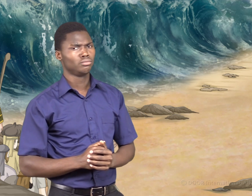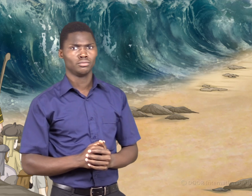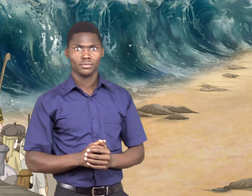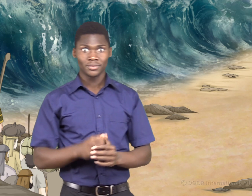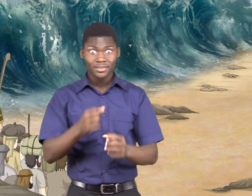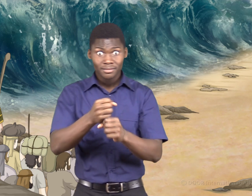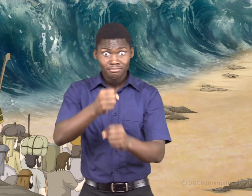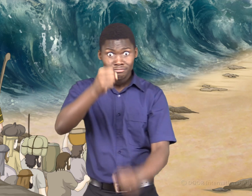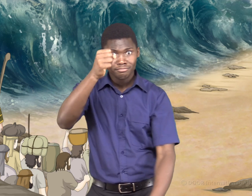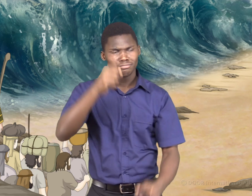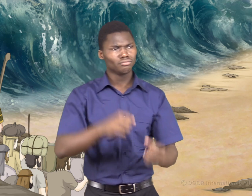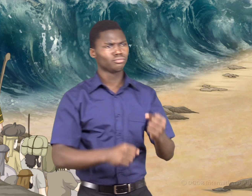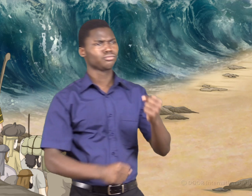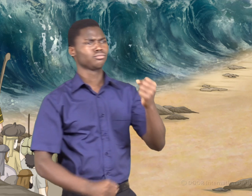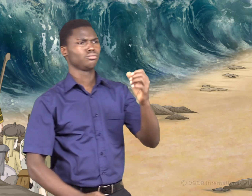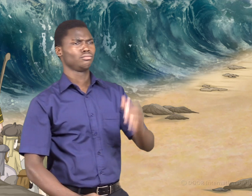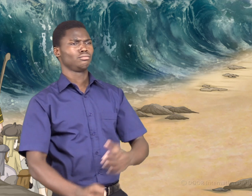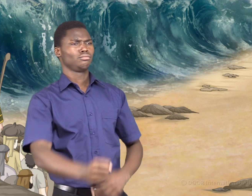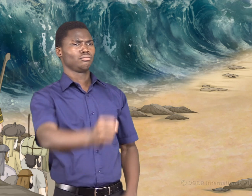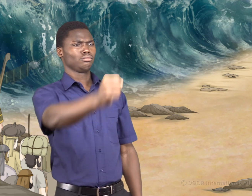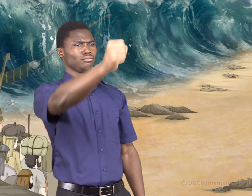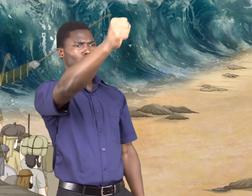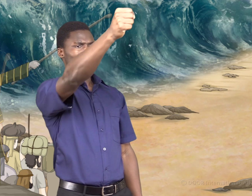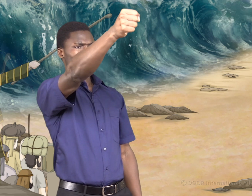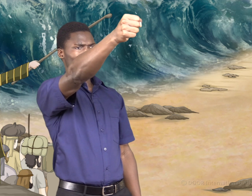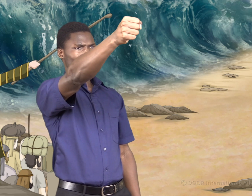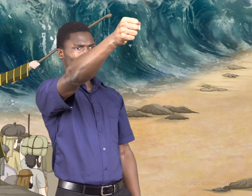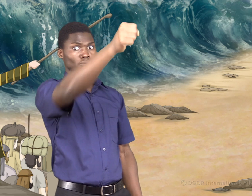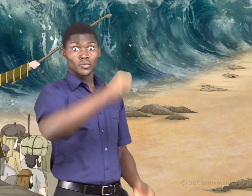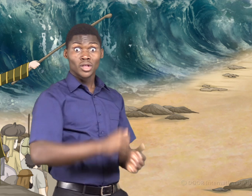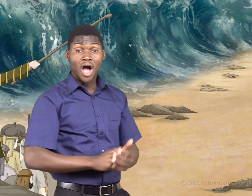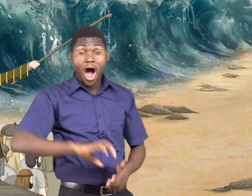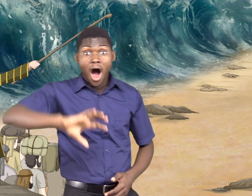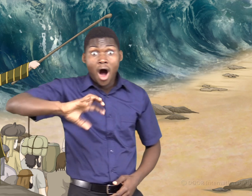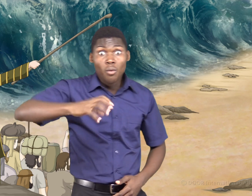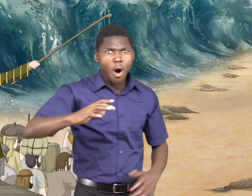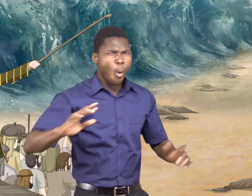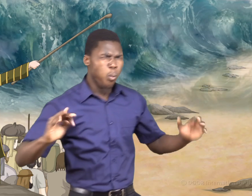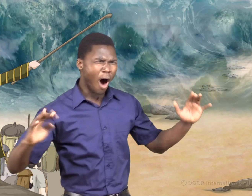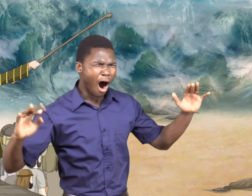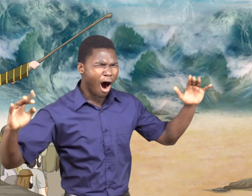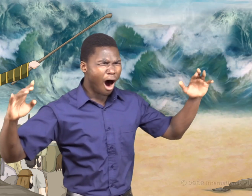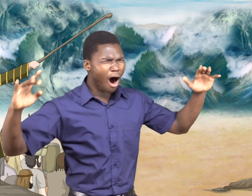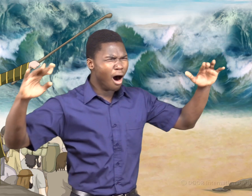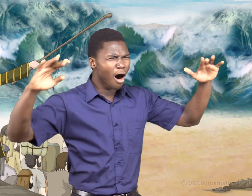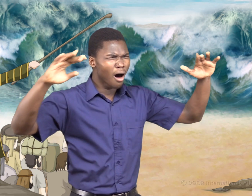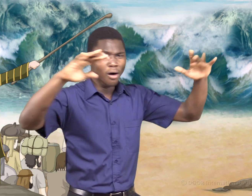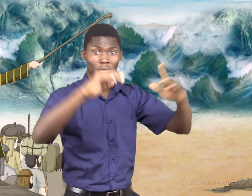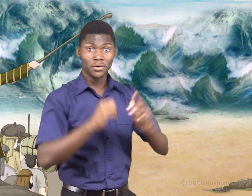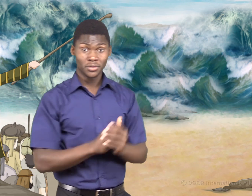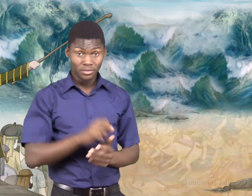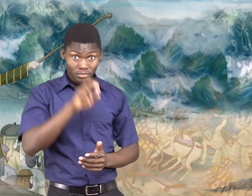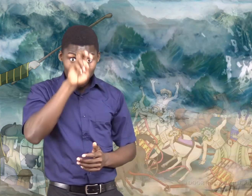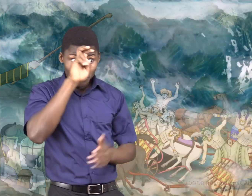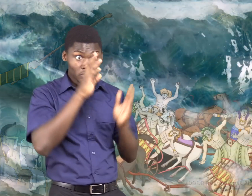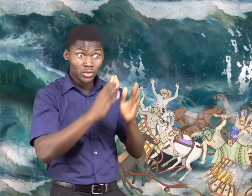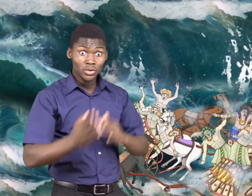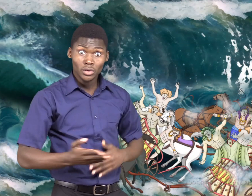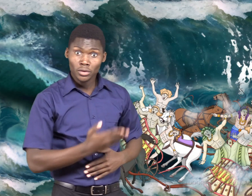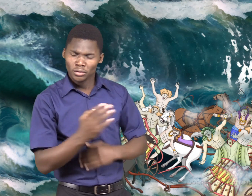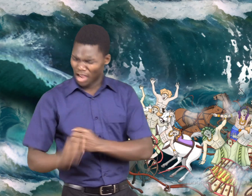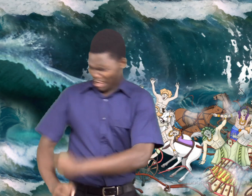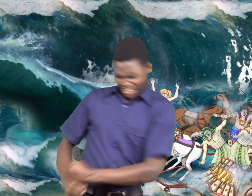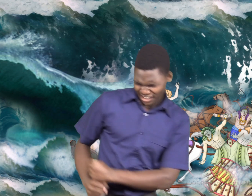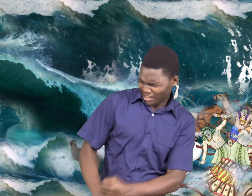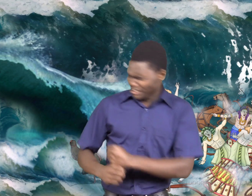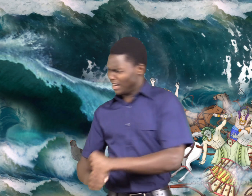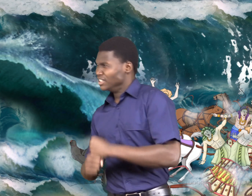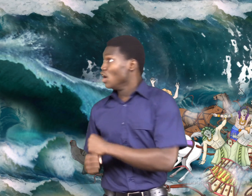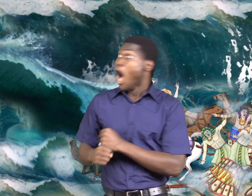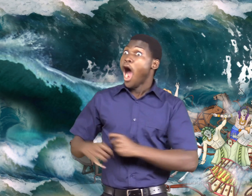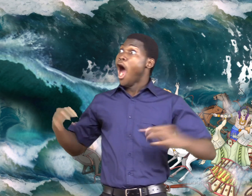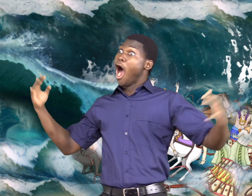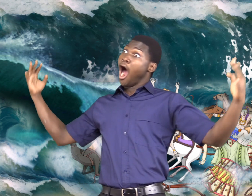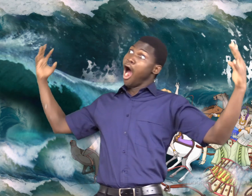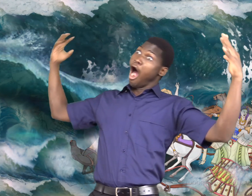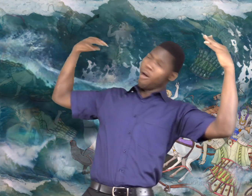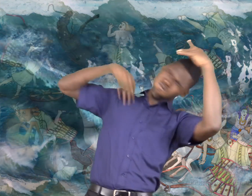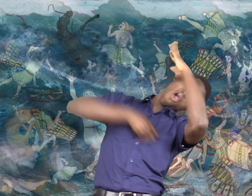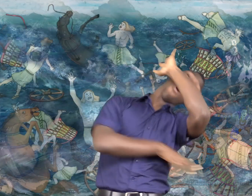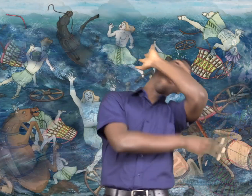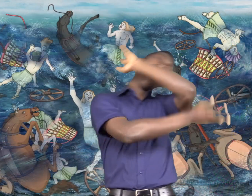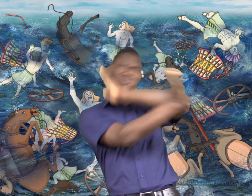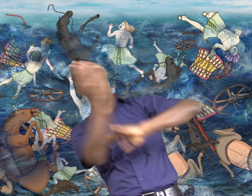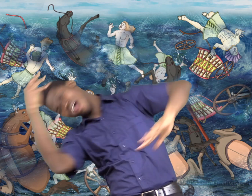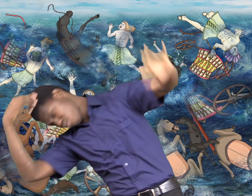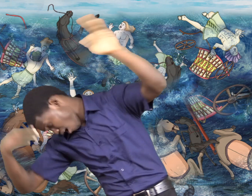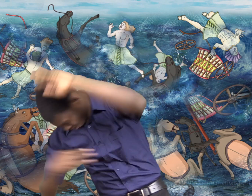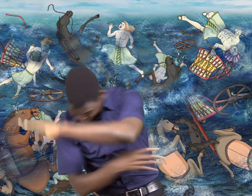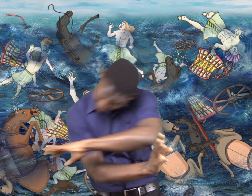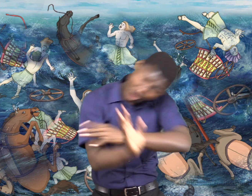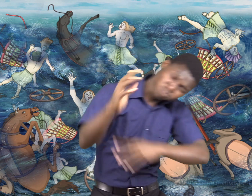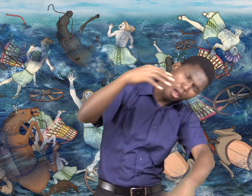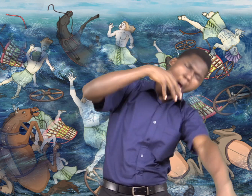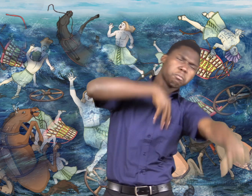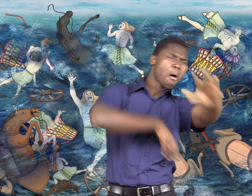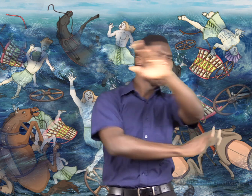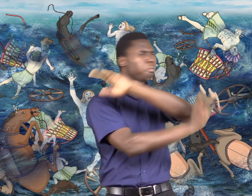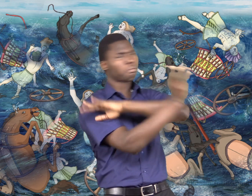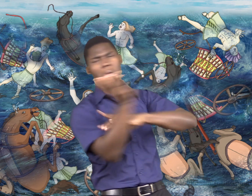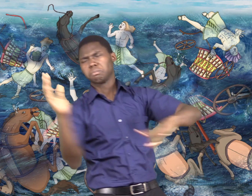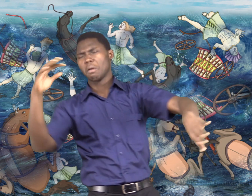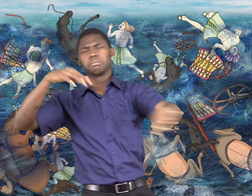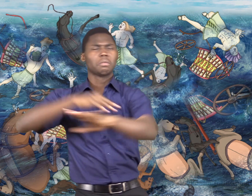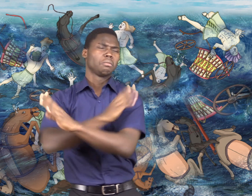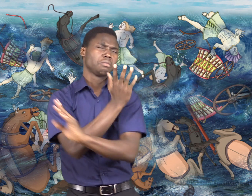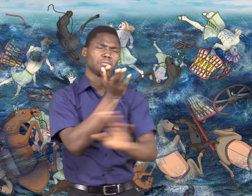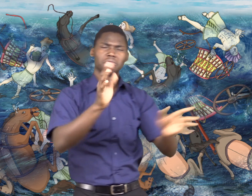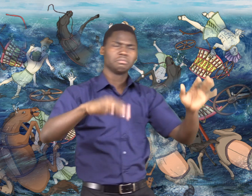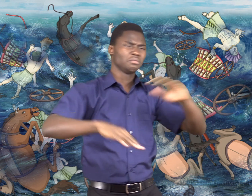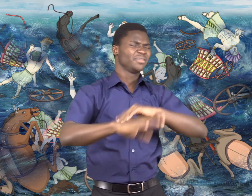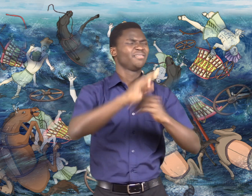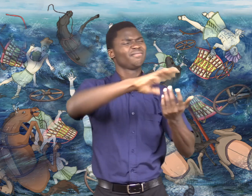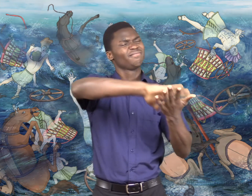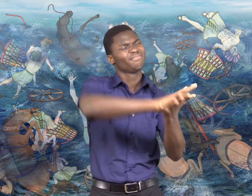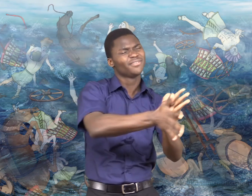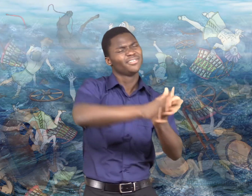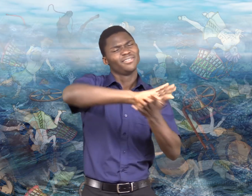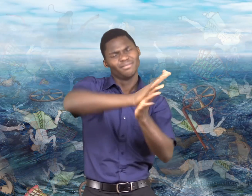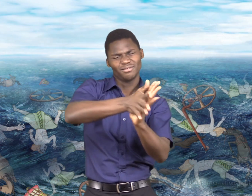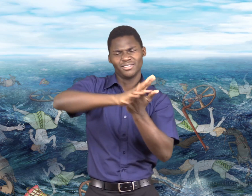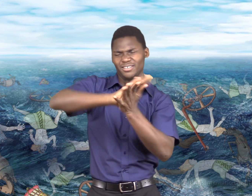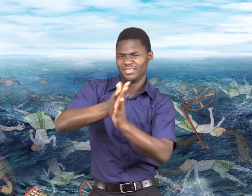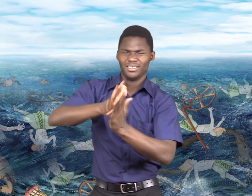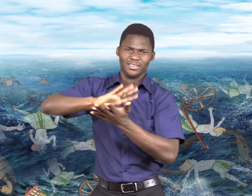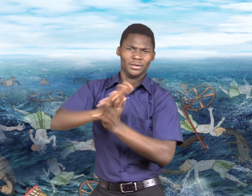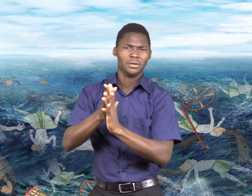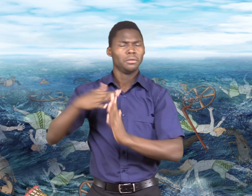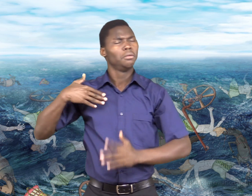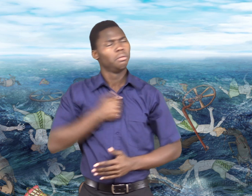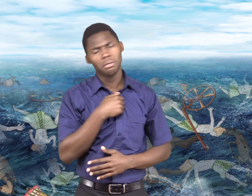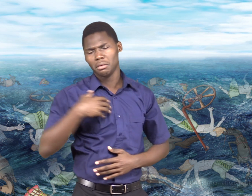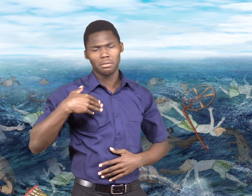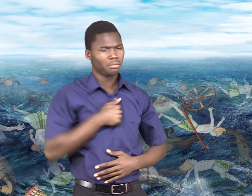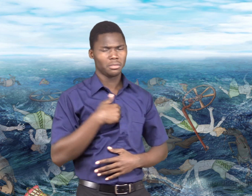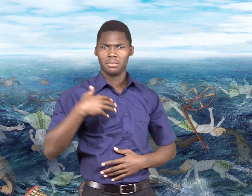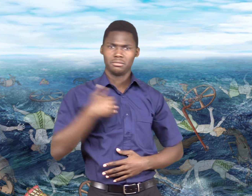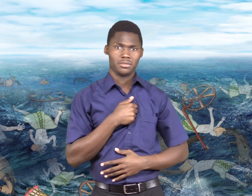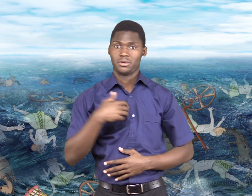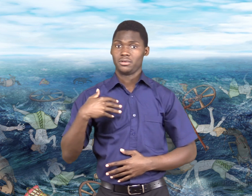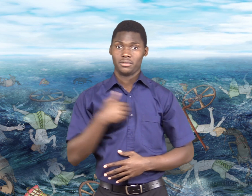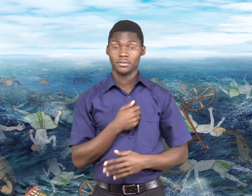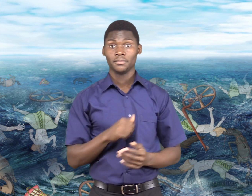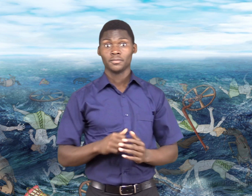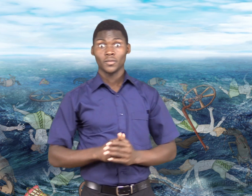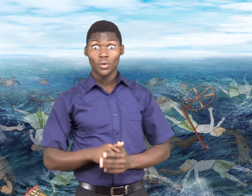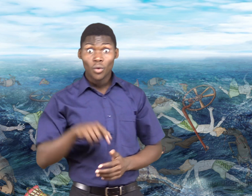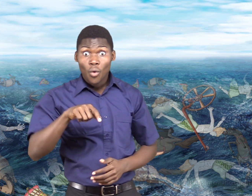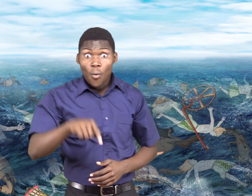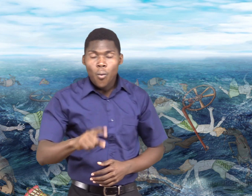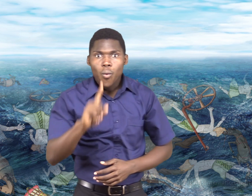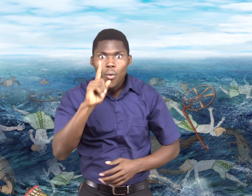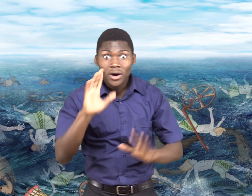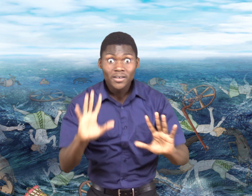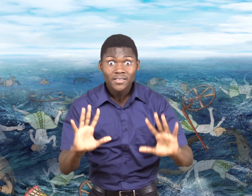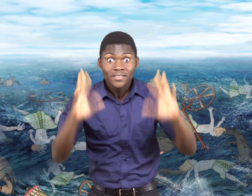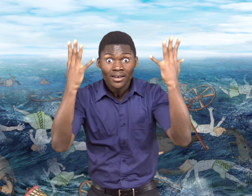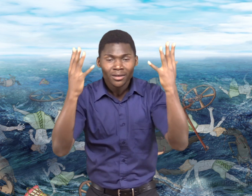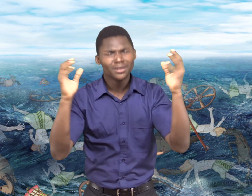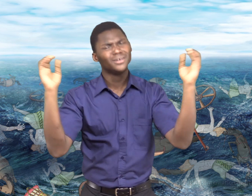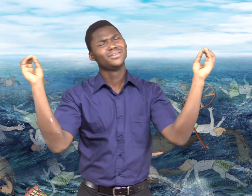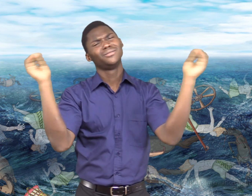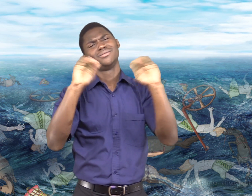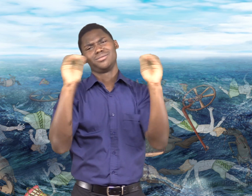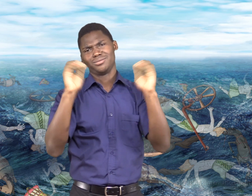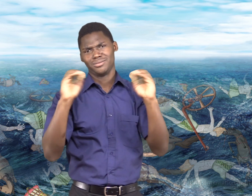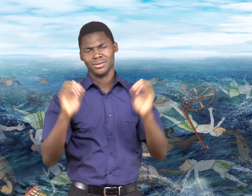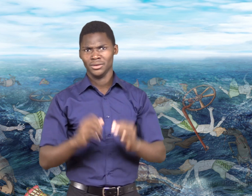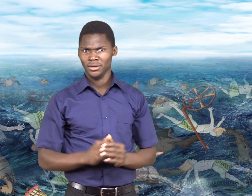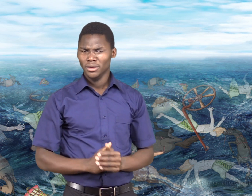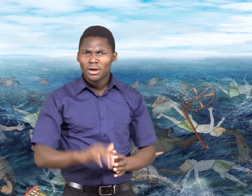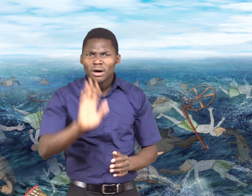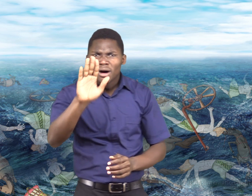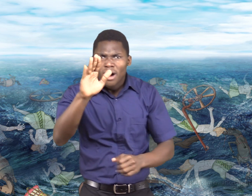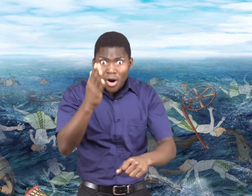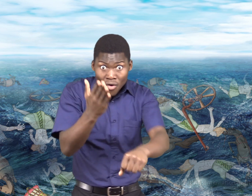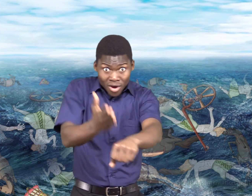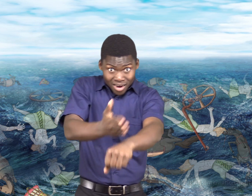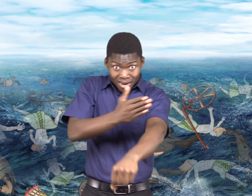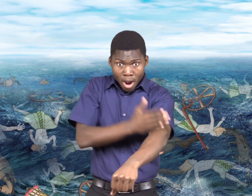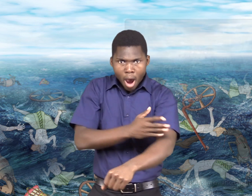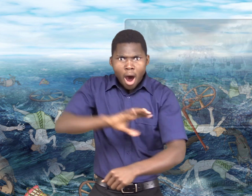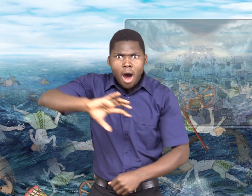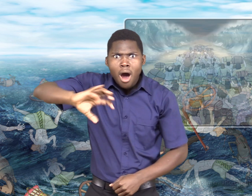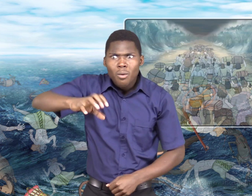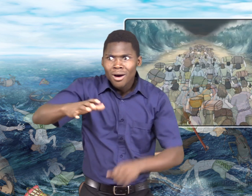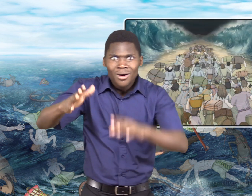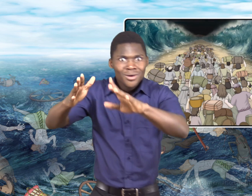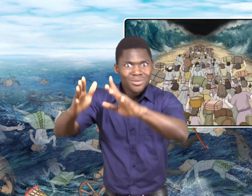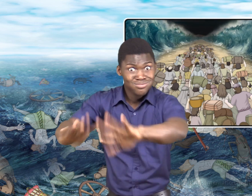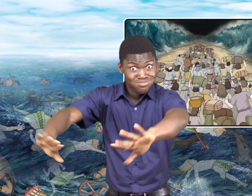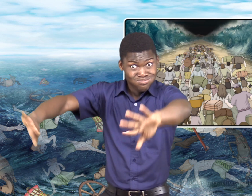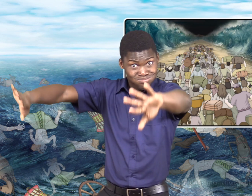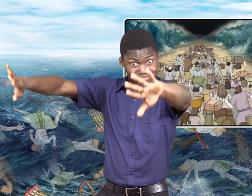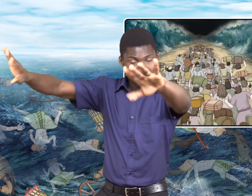So Moses stretched out his hand over the sea, and at daybreak the sea returned to its normal state. As the Egyptians were retreating, the LORD swept them into the sea. The waters flowed back and covered the chariots and horsemen—the entire army of Pharaoh that had chased the Israelites into the sea. Not one of them survived.